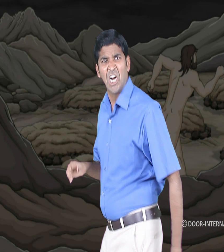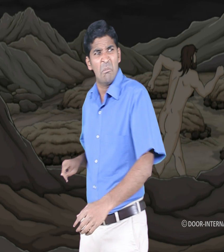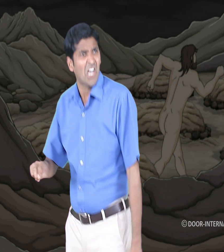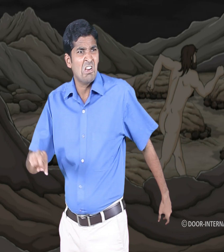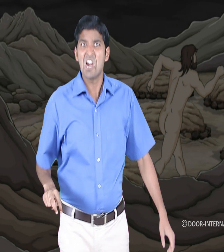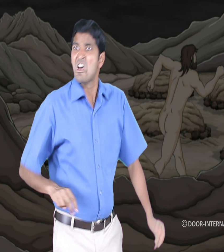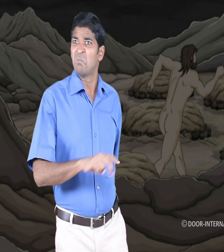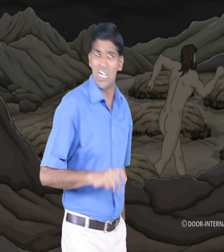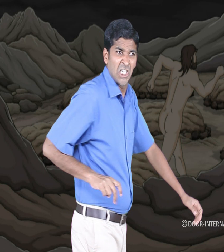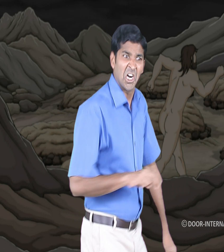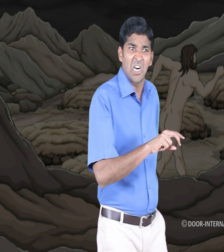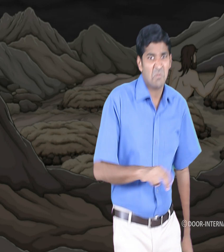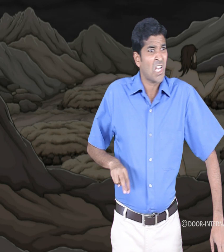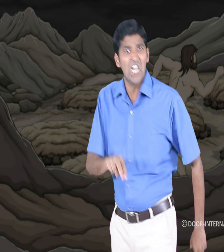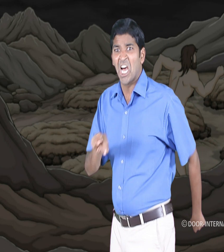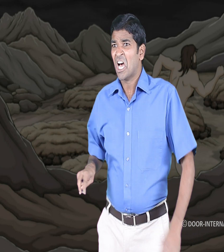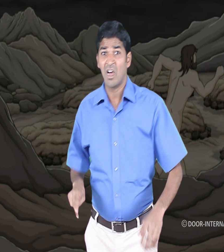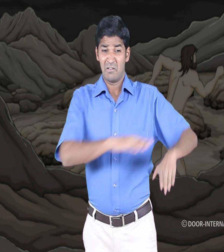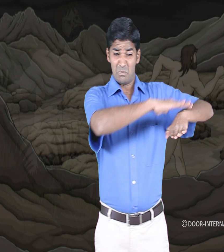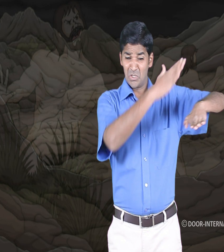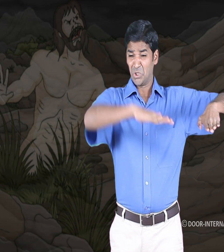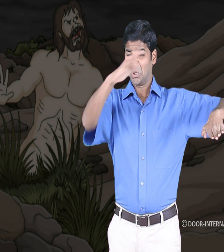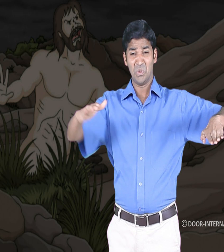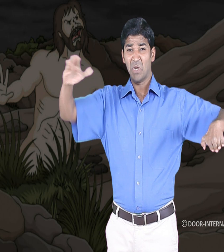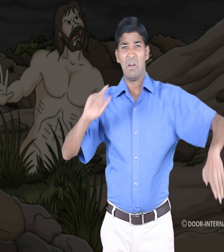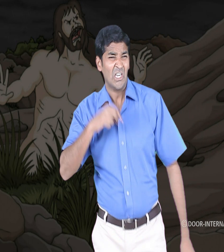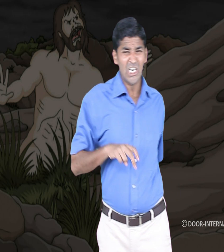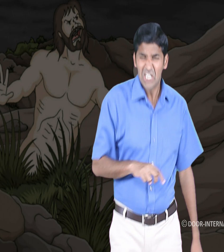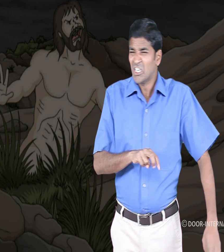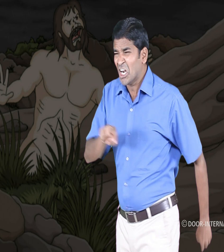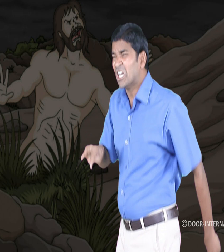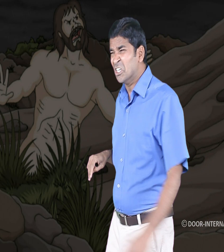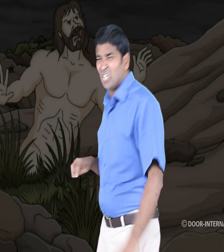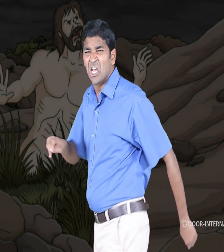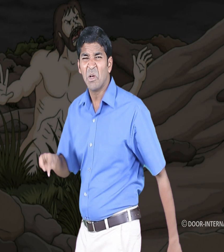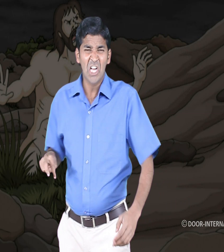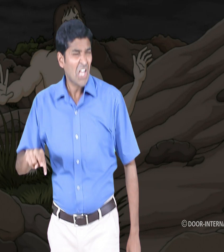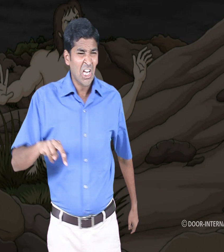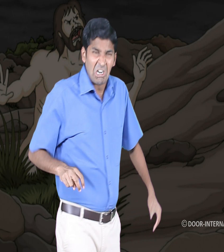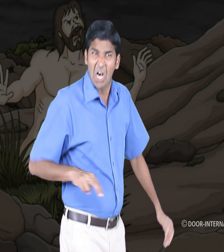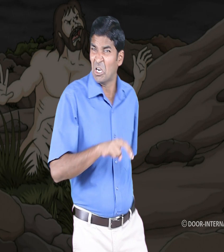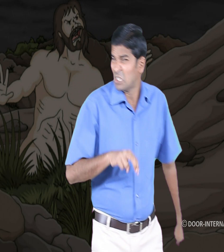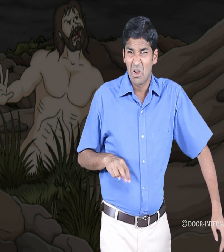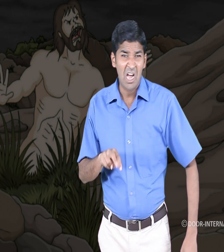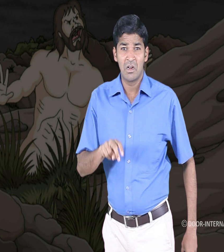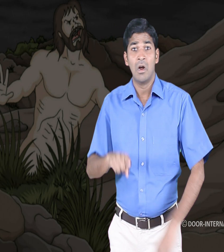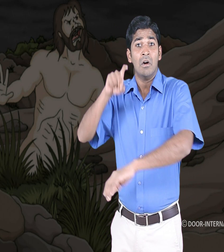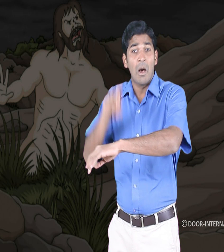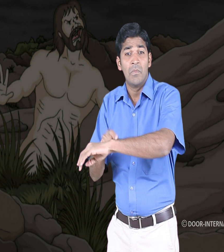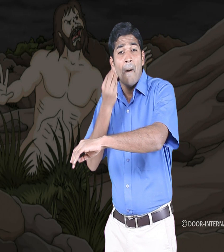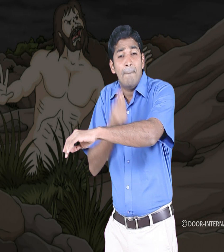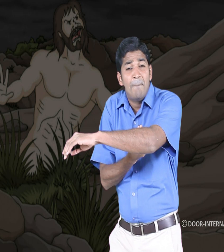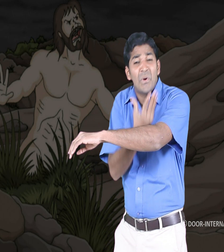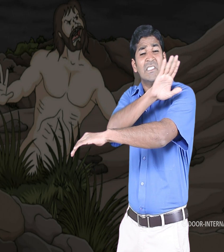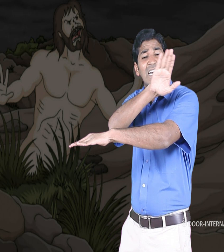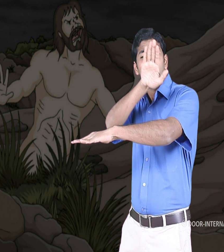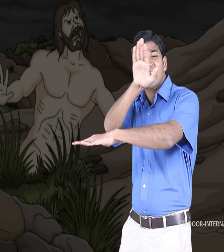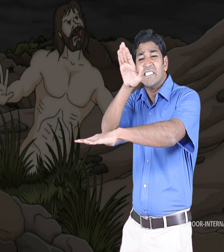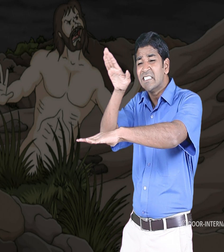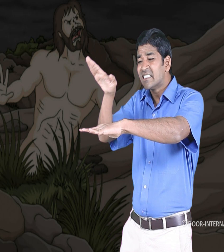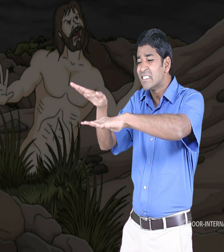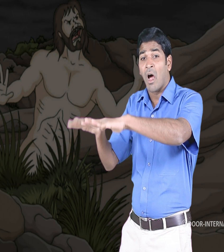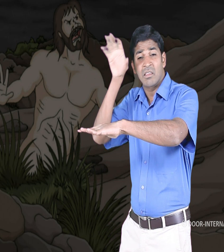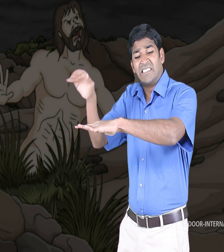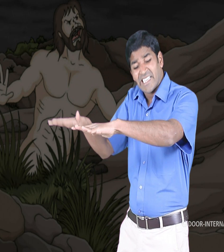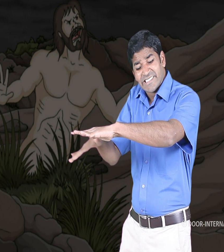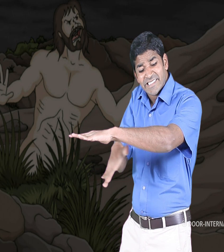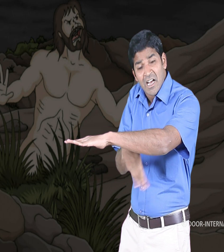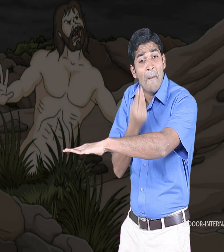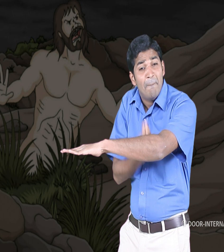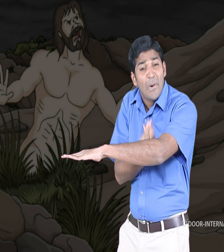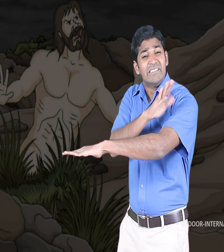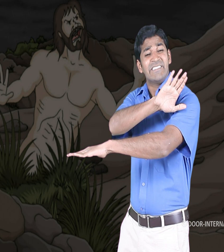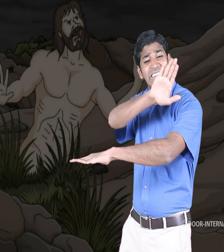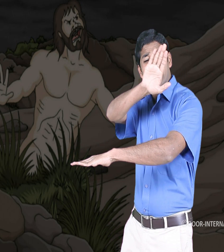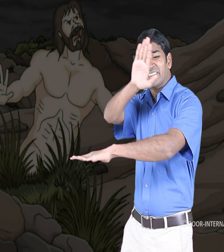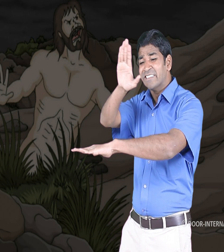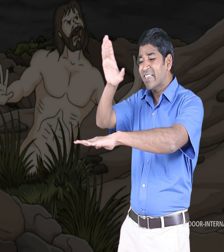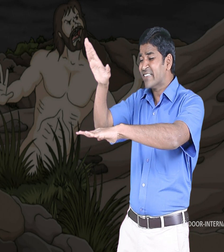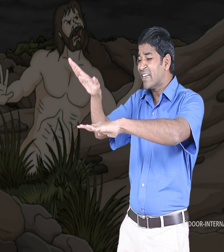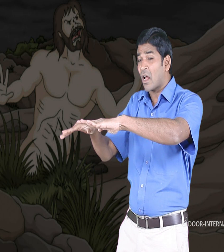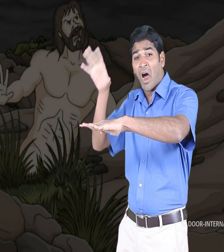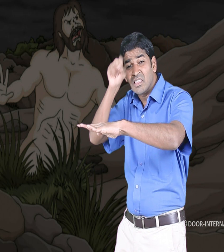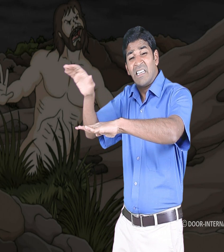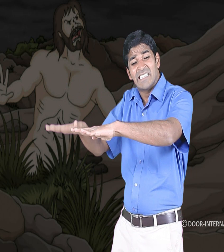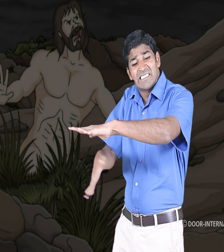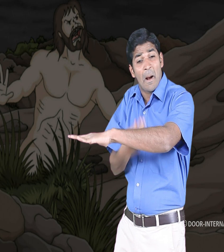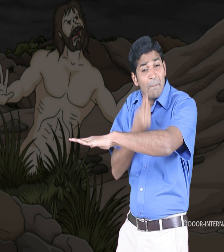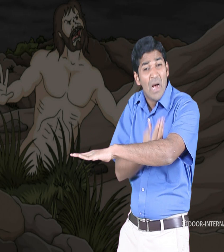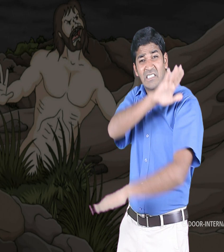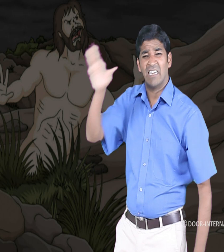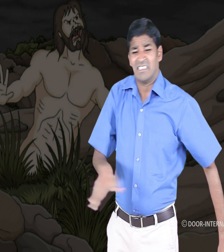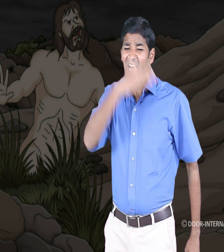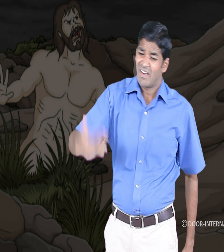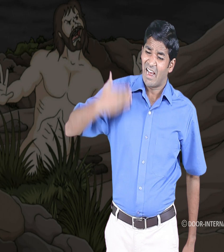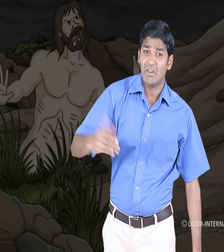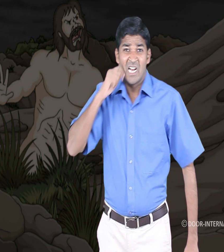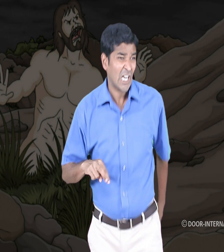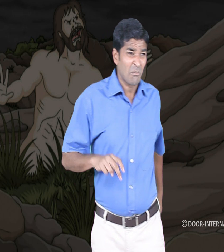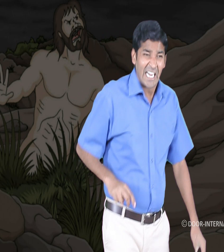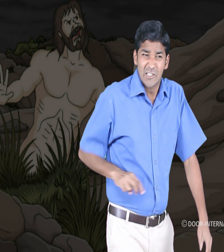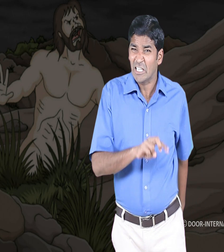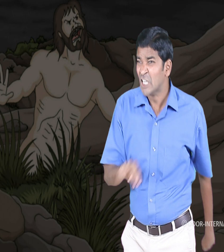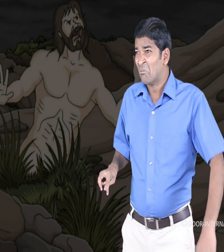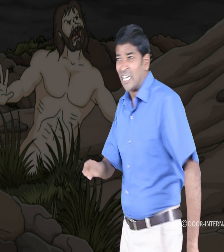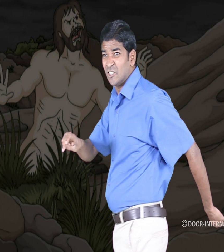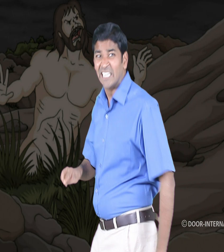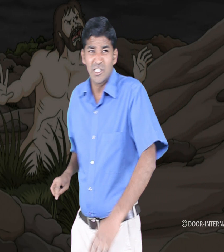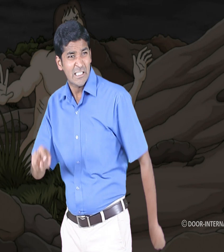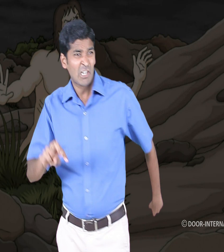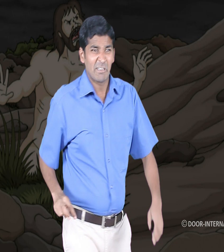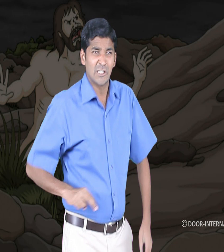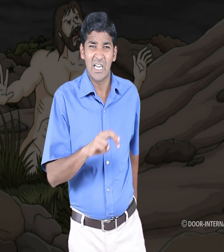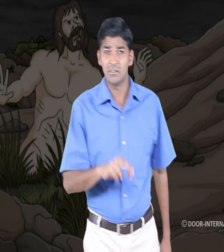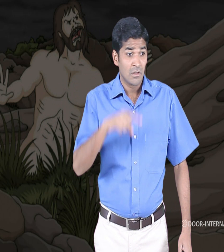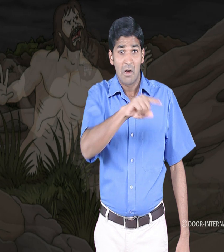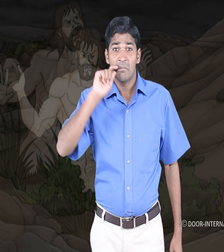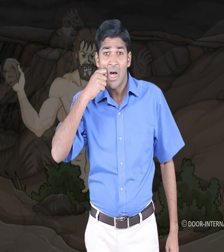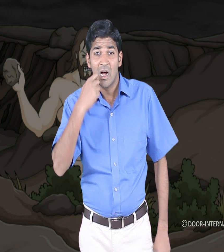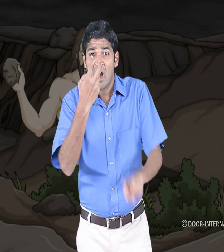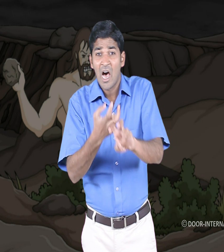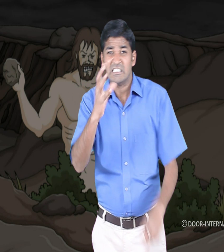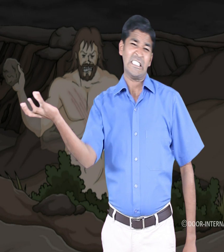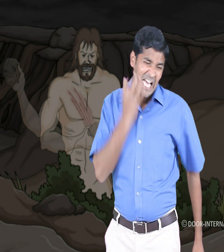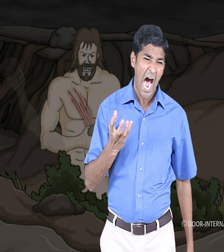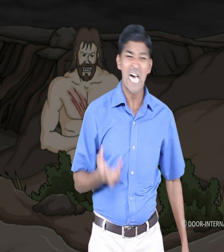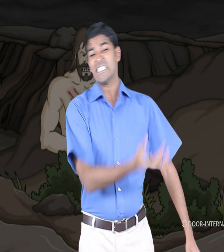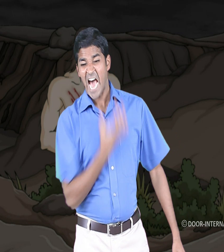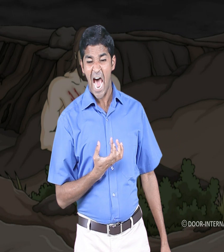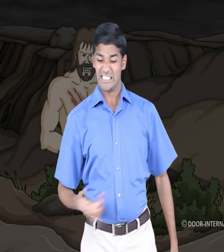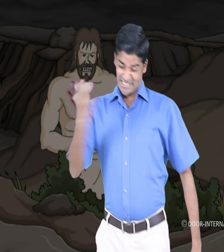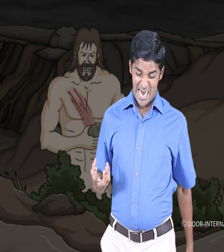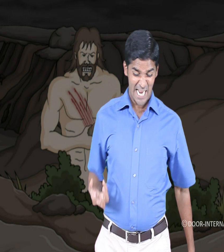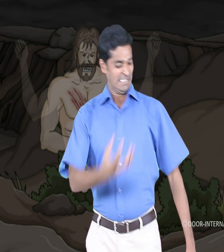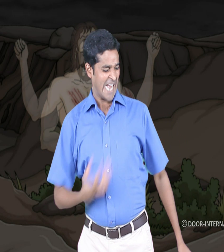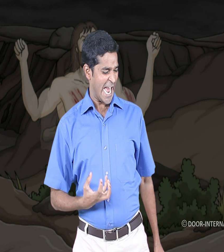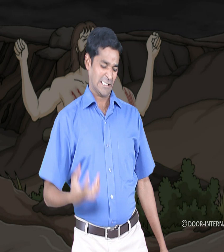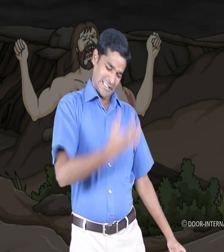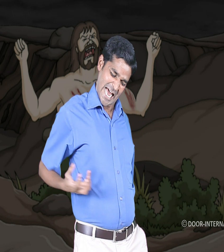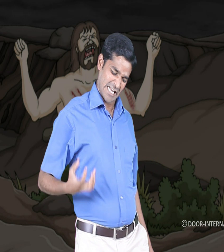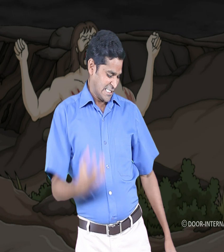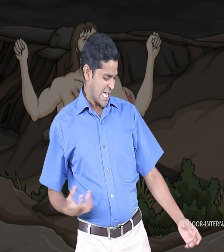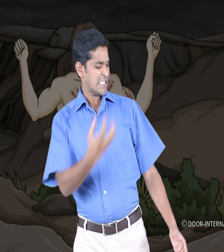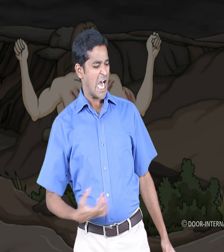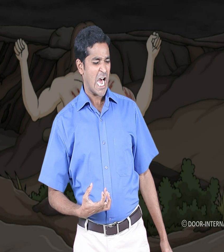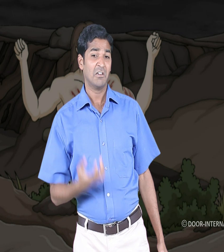This man had been living in the tombs and could no longer be restrained, even with chains.